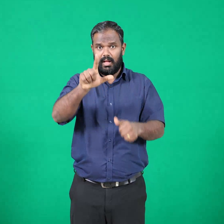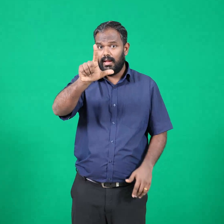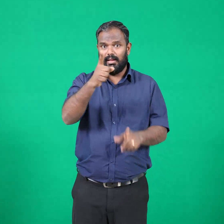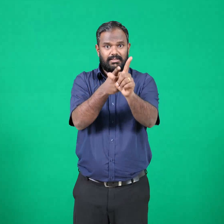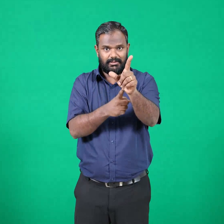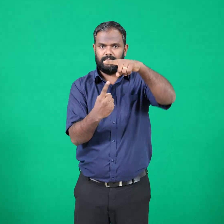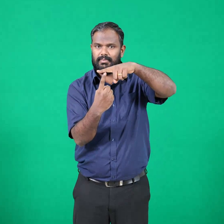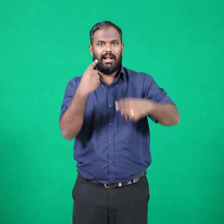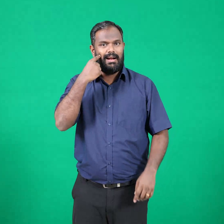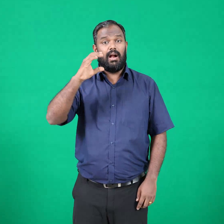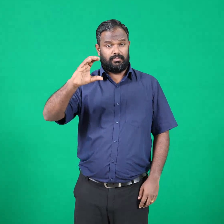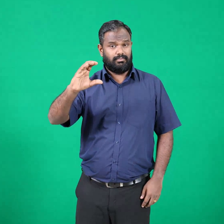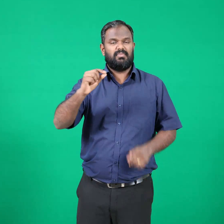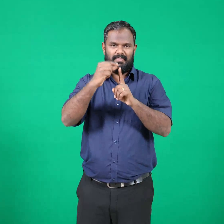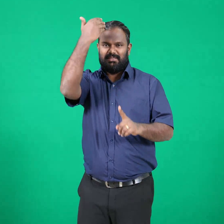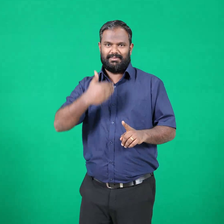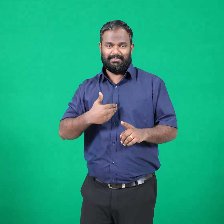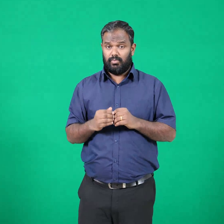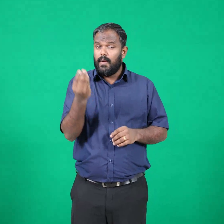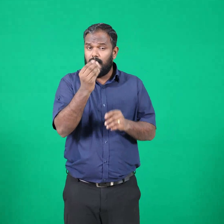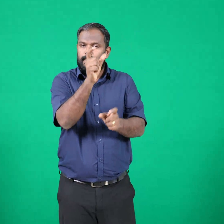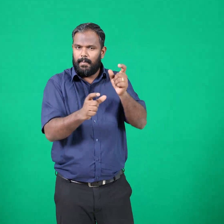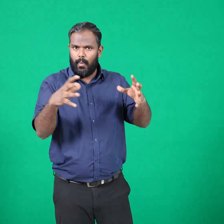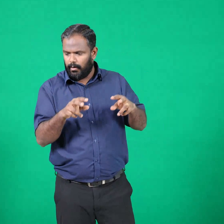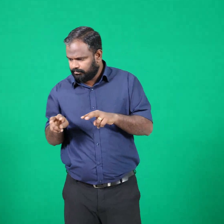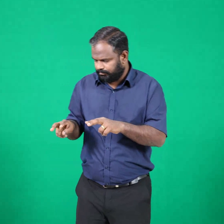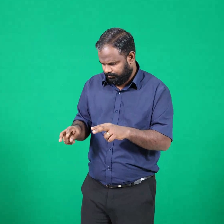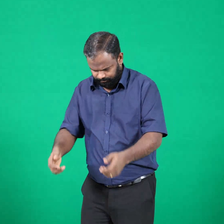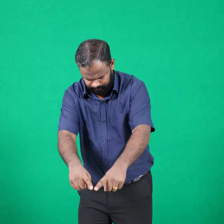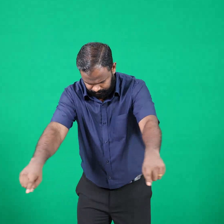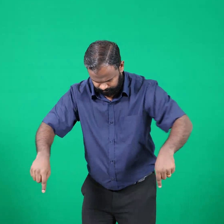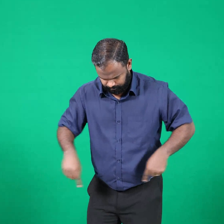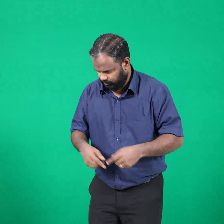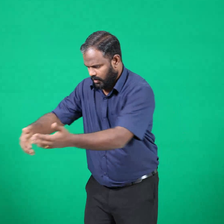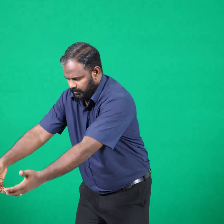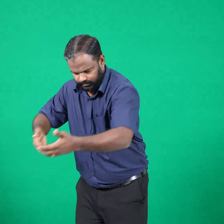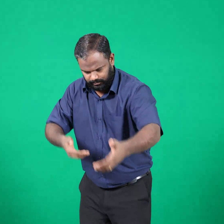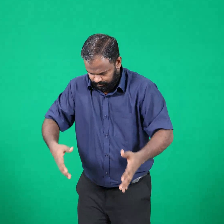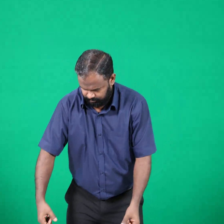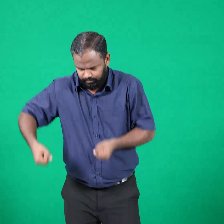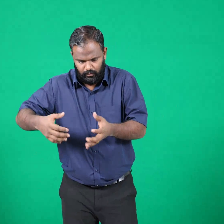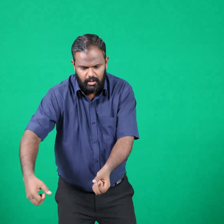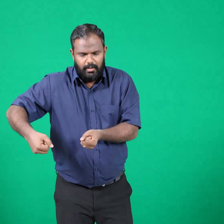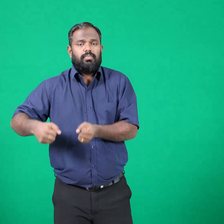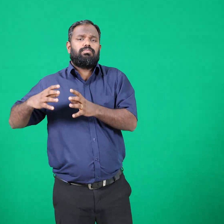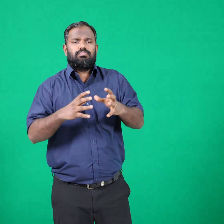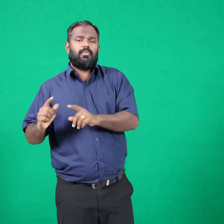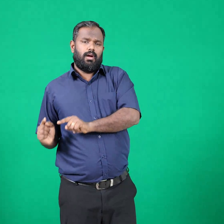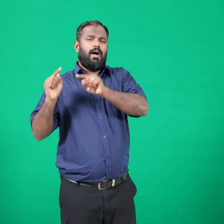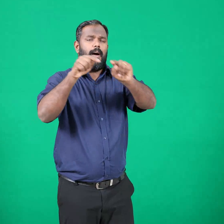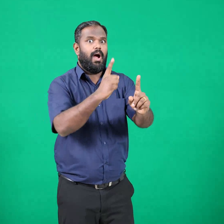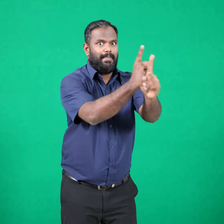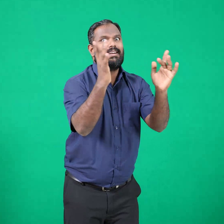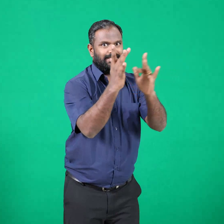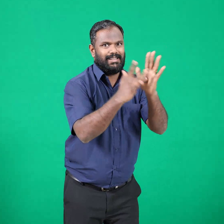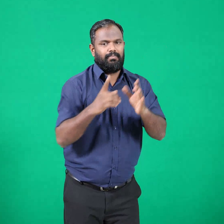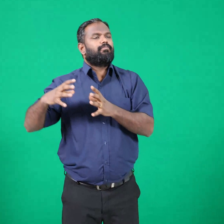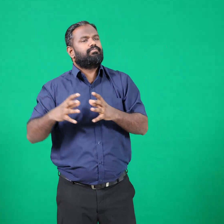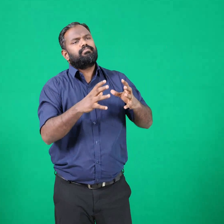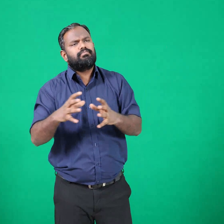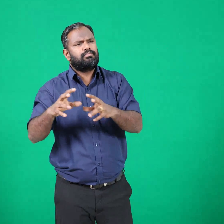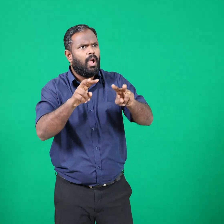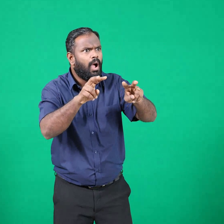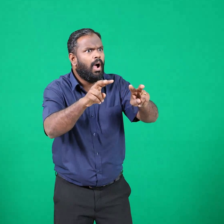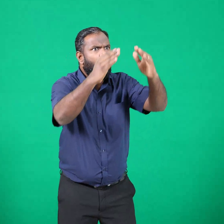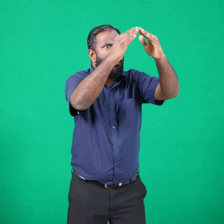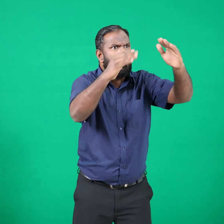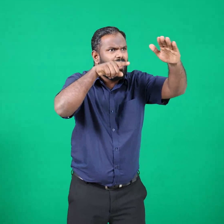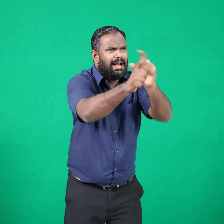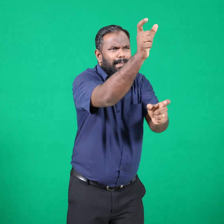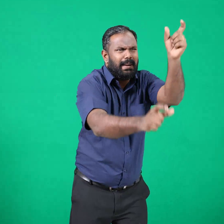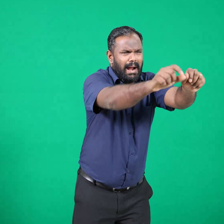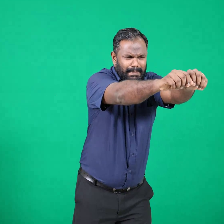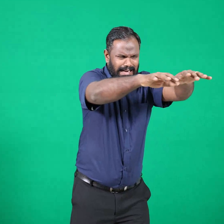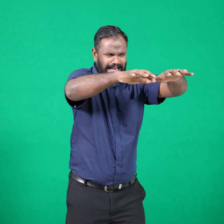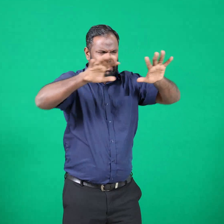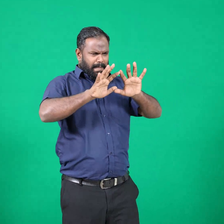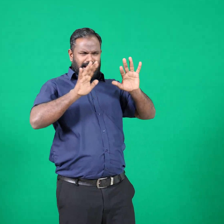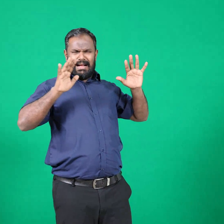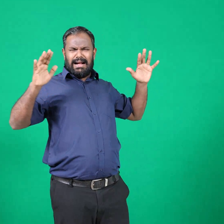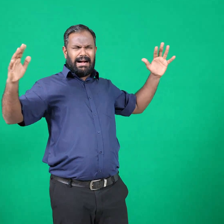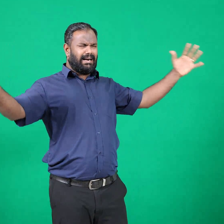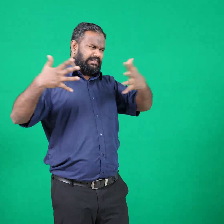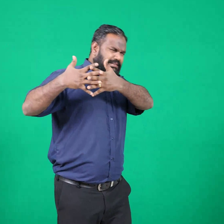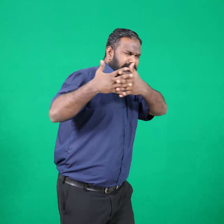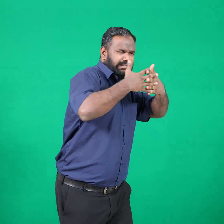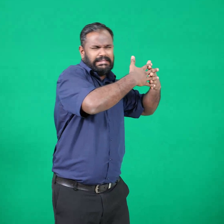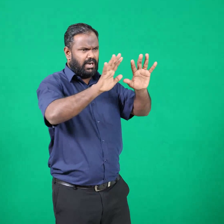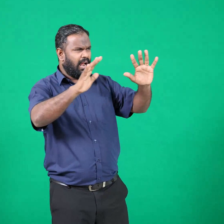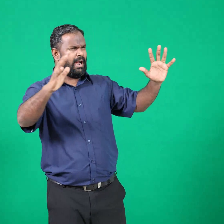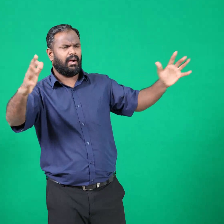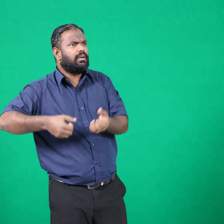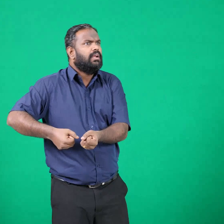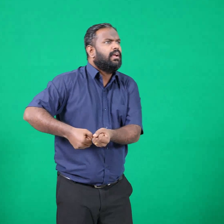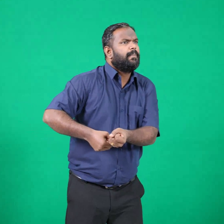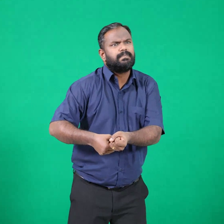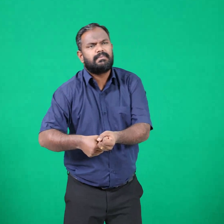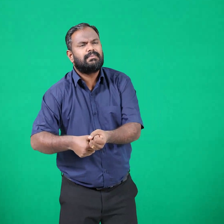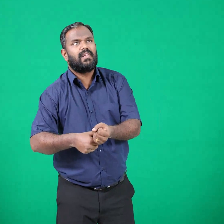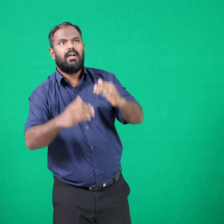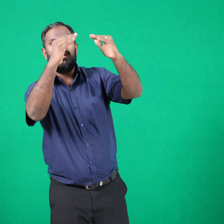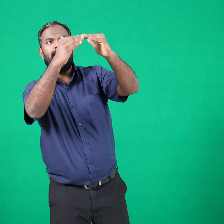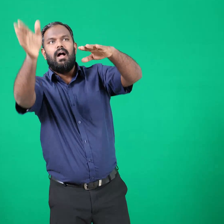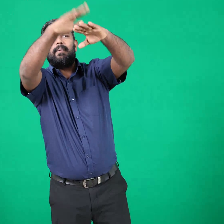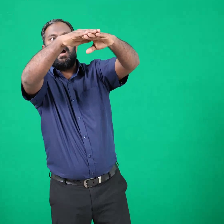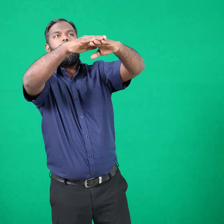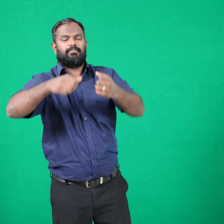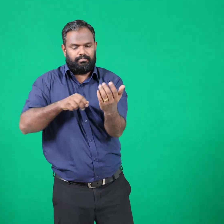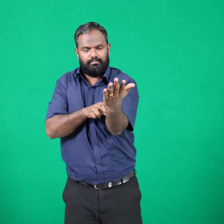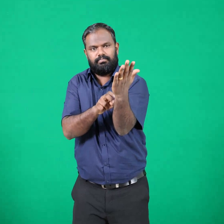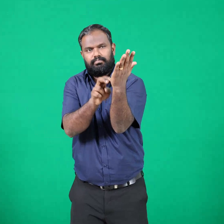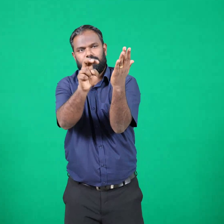They tried to bring him inside to set him before Jesus, but they could not find a way through the crowd.